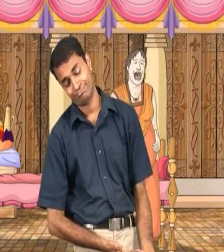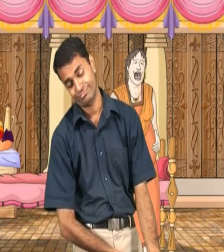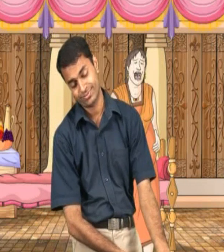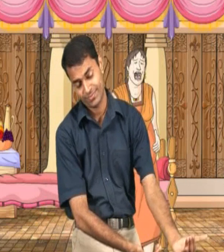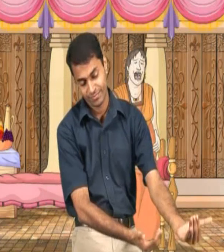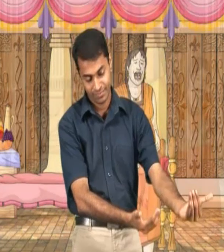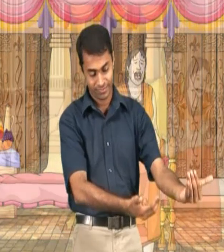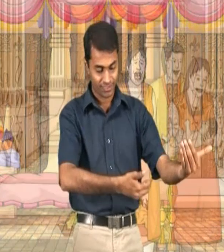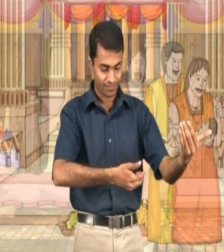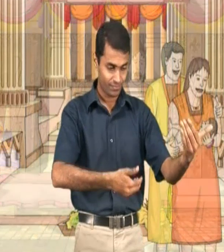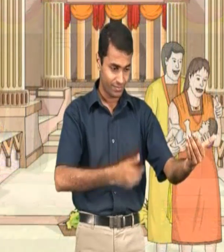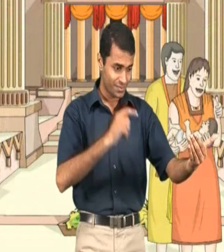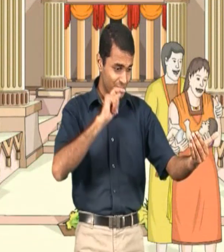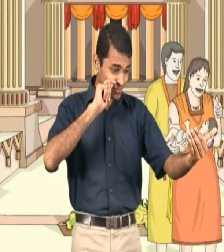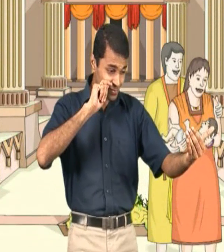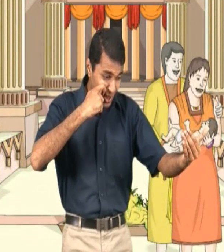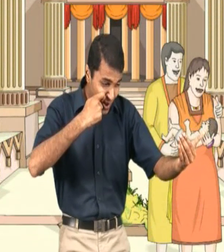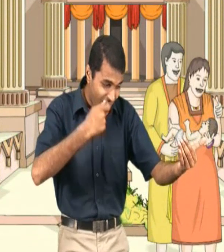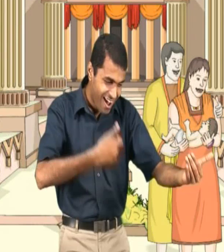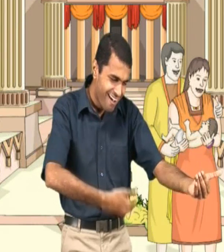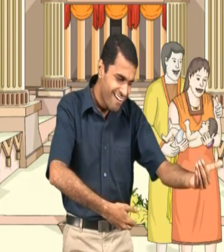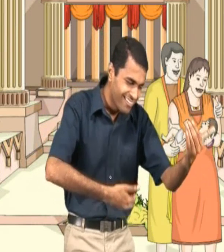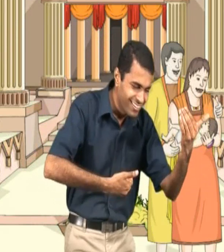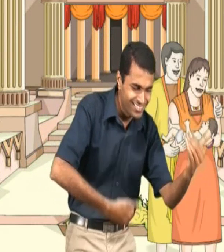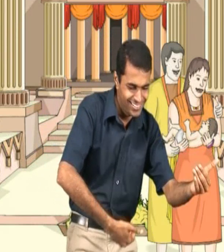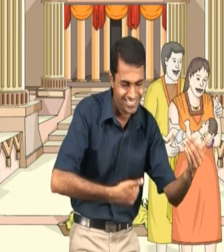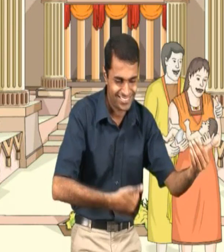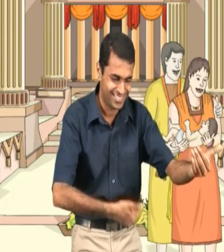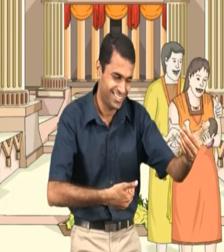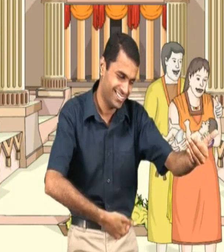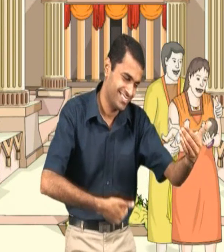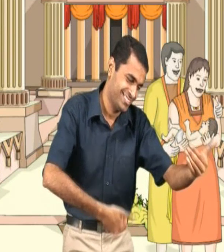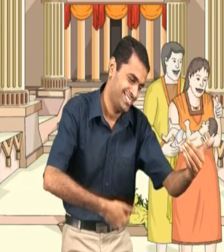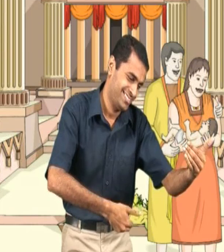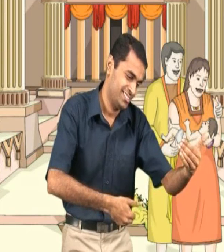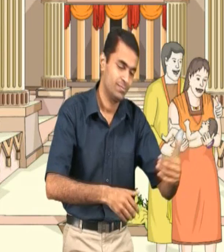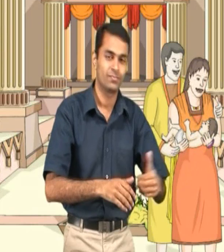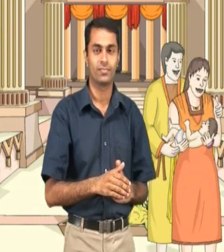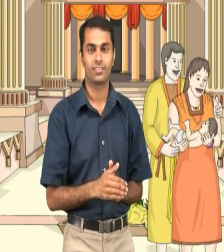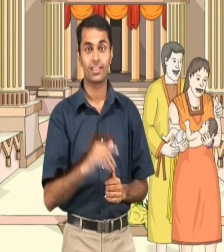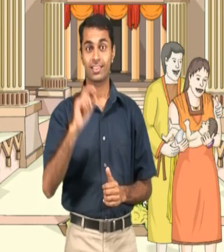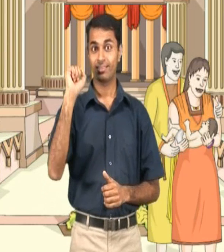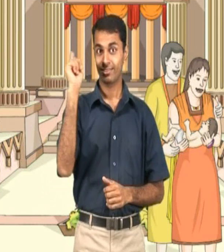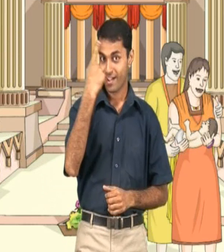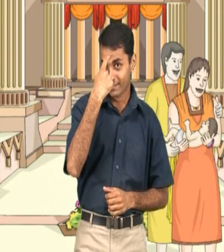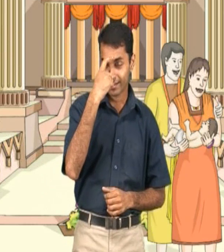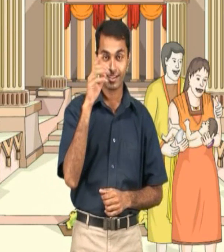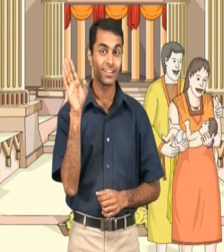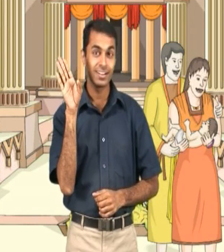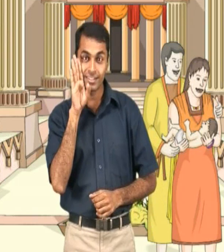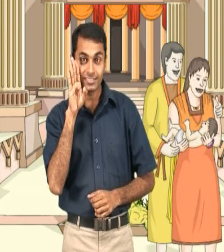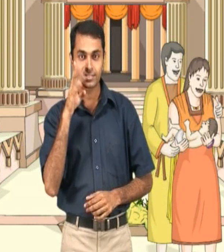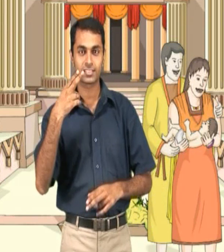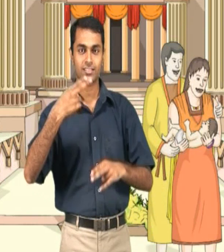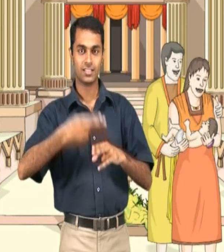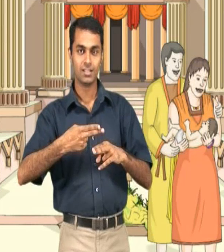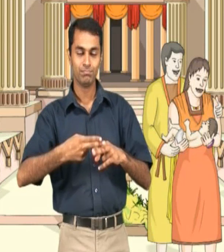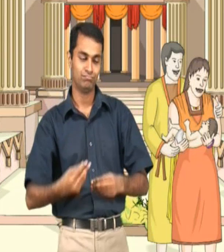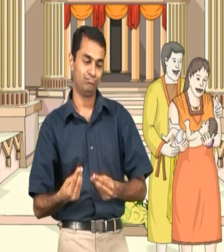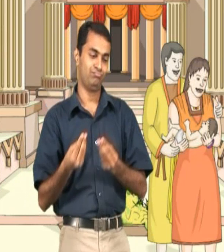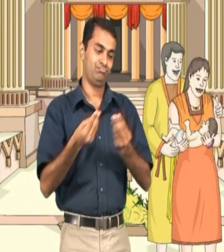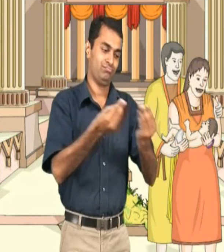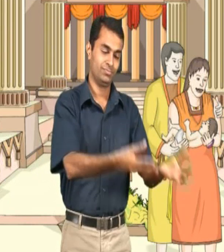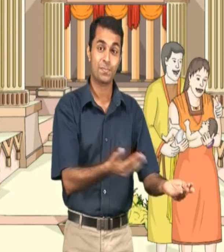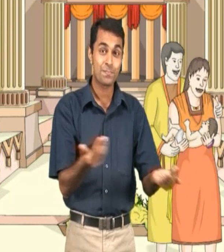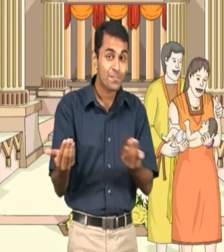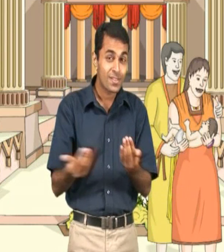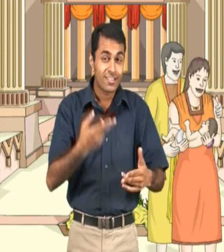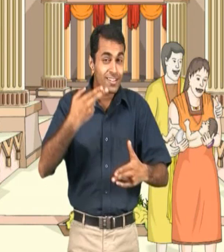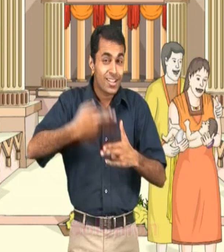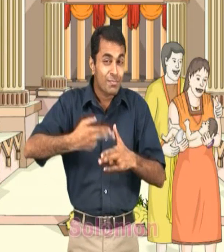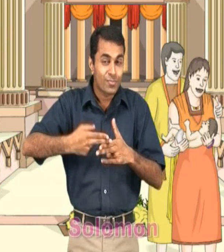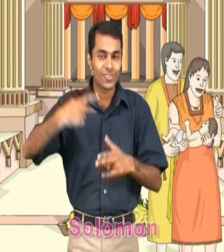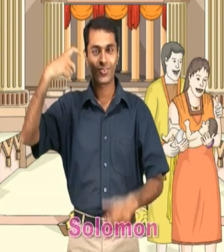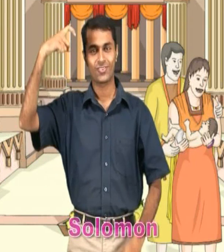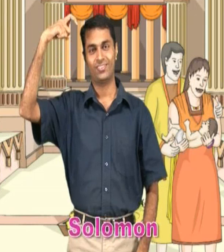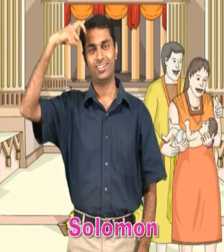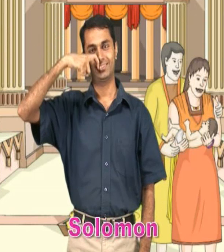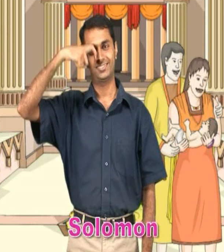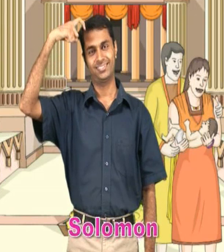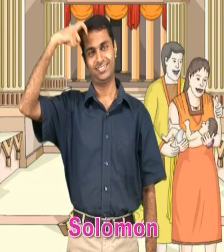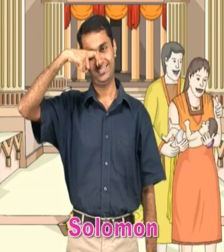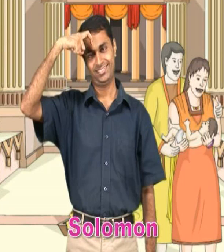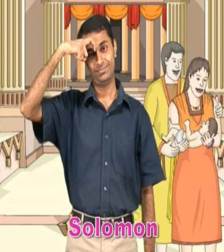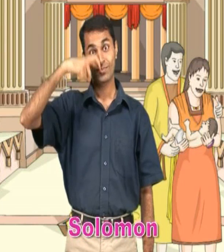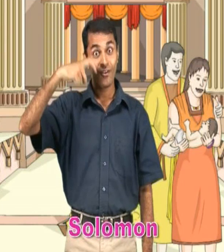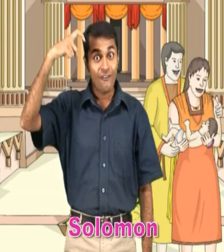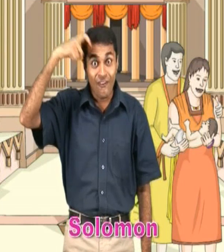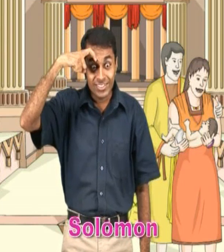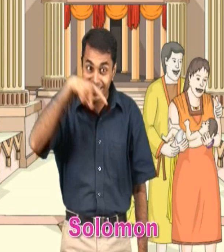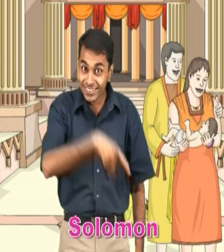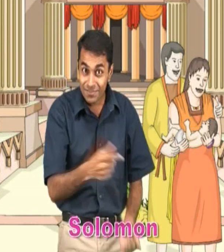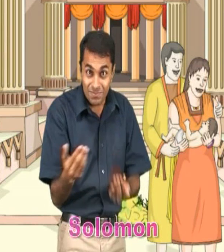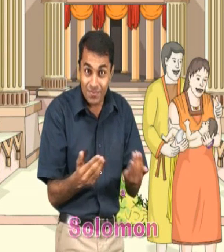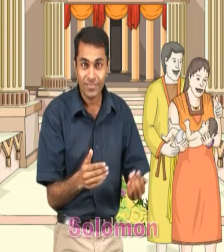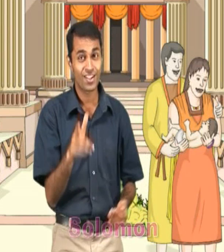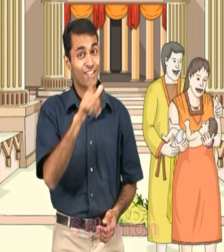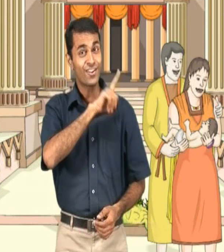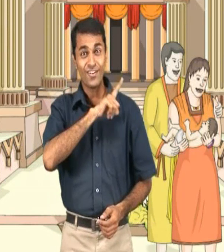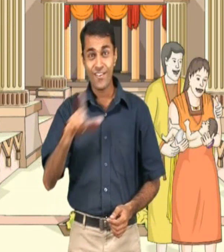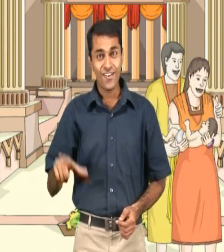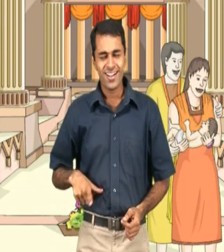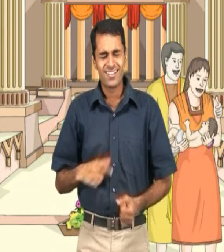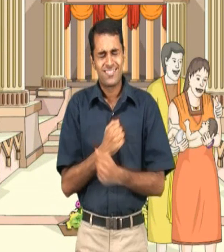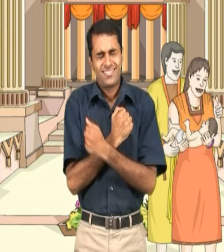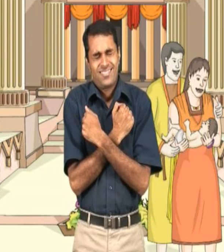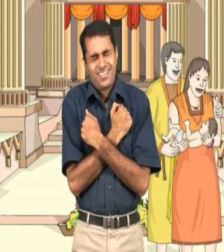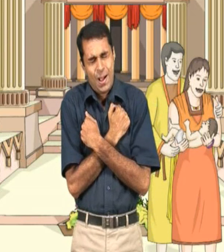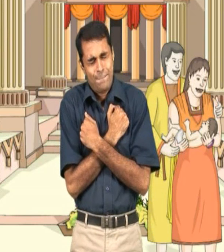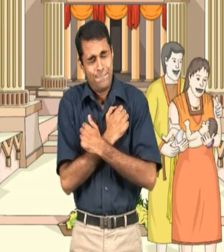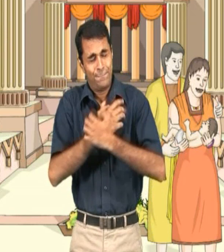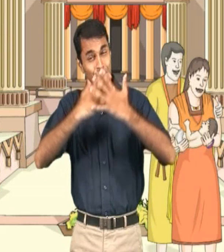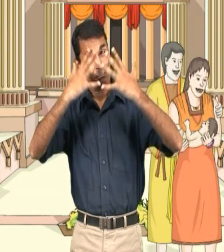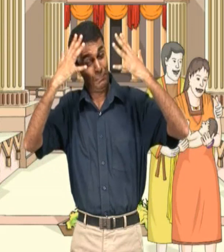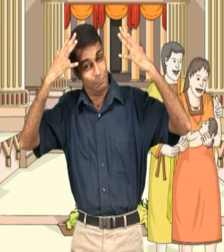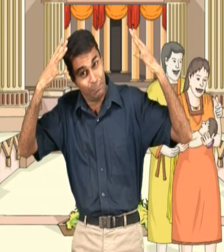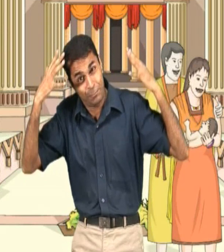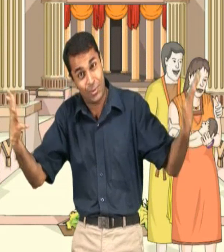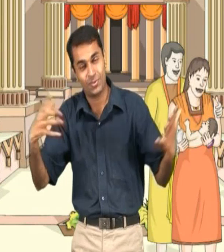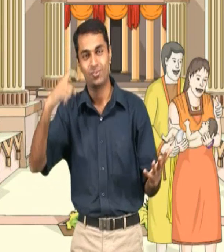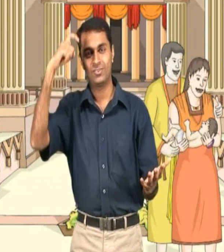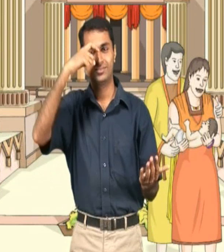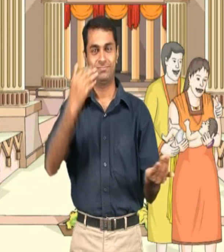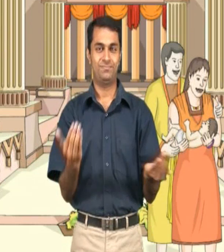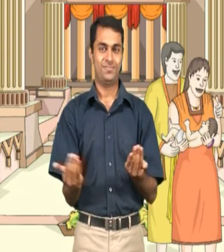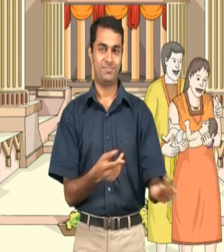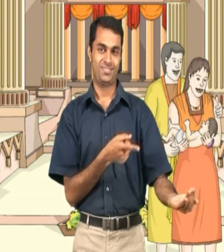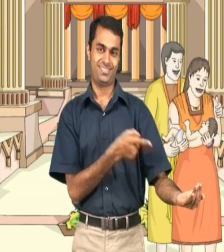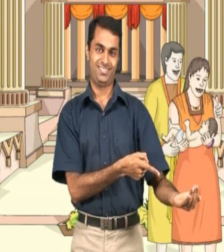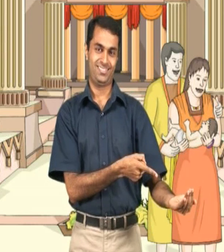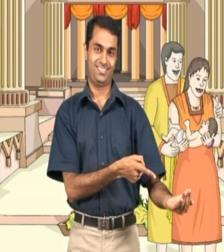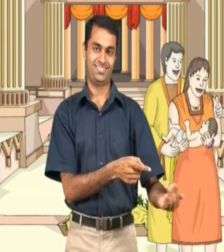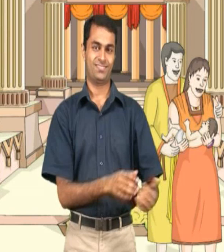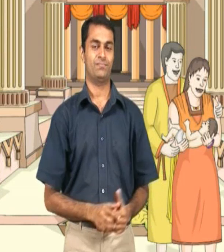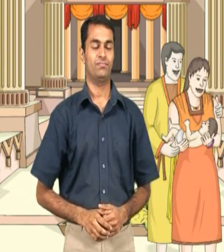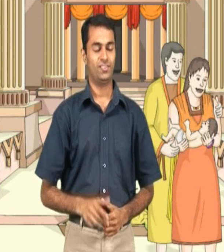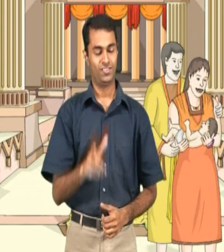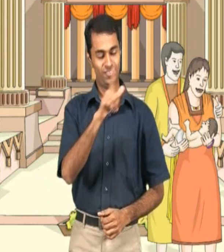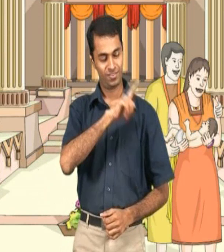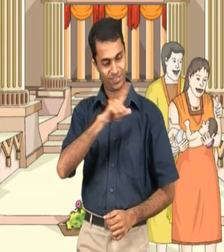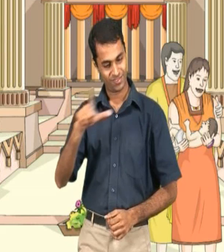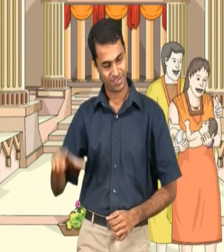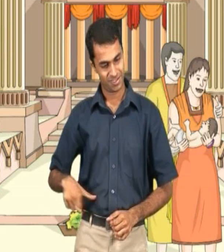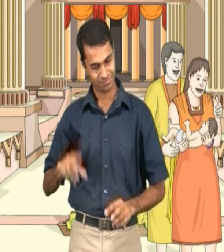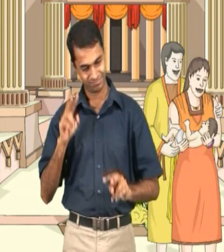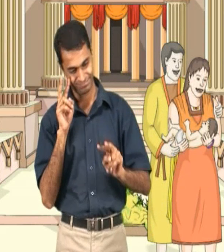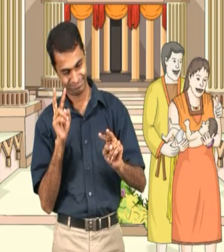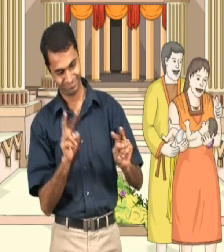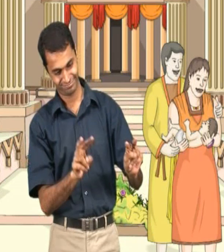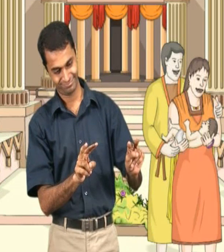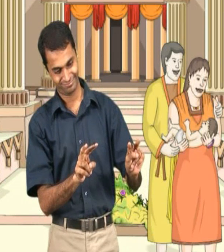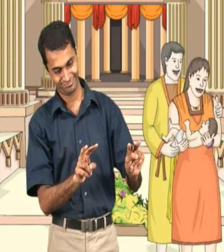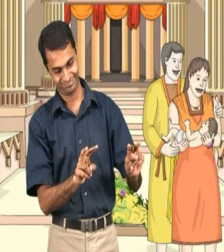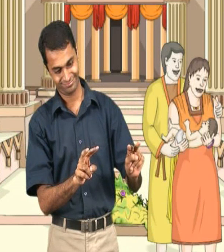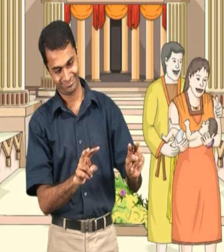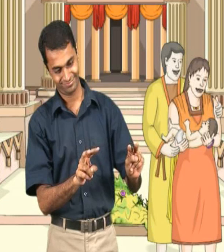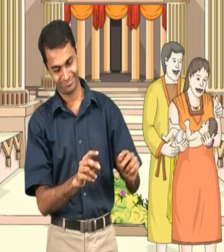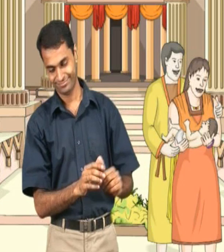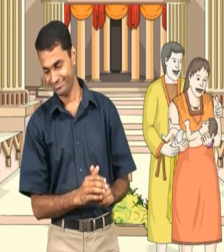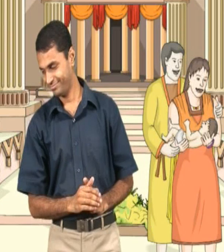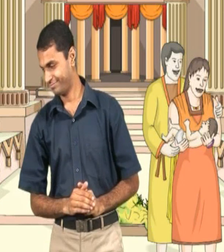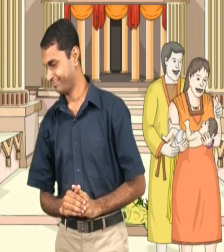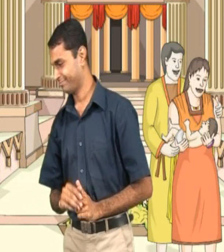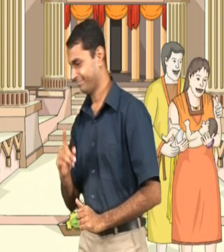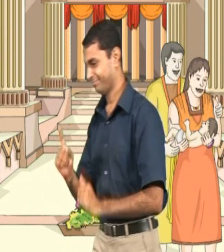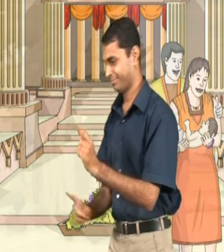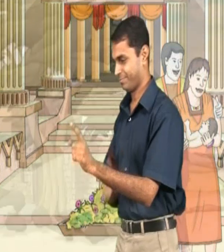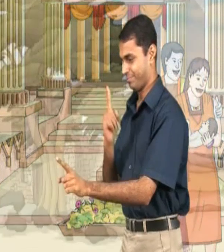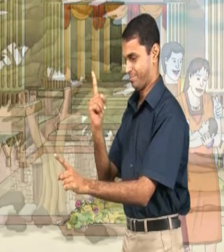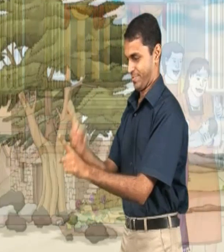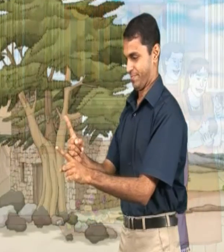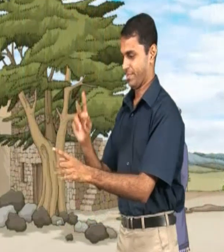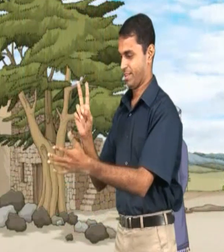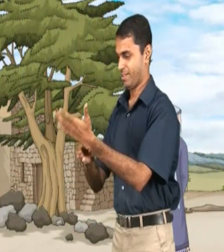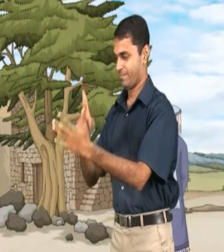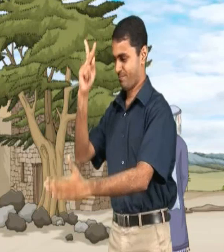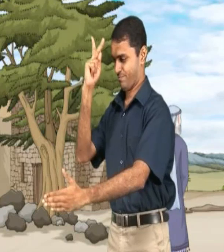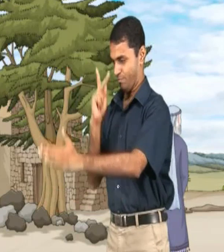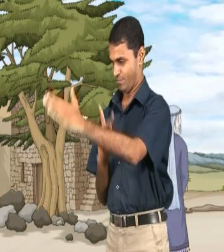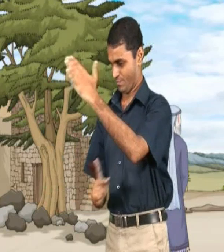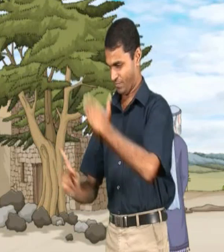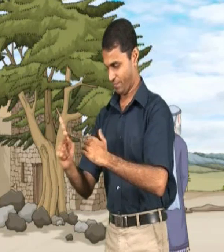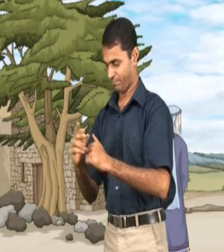So she gave birth to a son, and they named him Solomon.